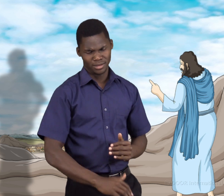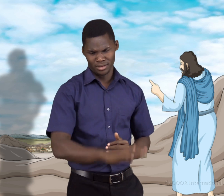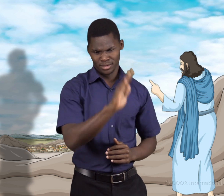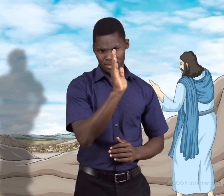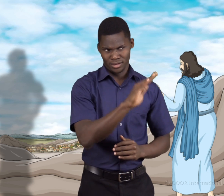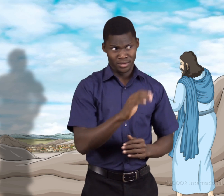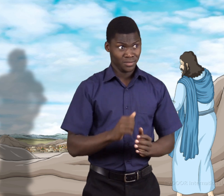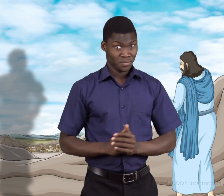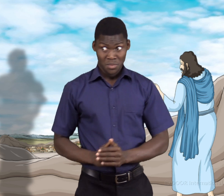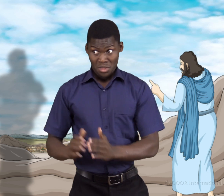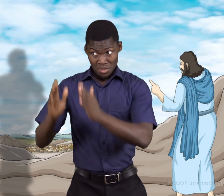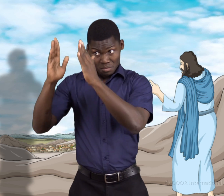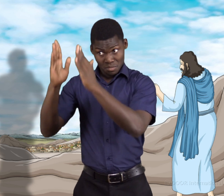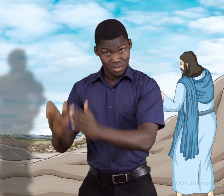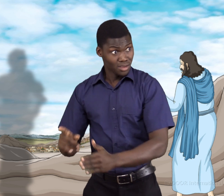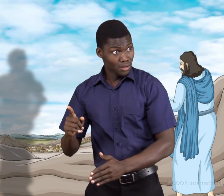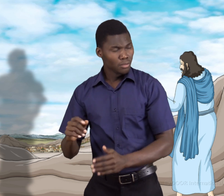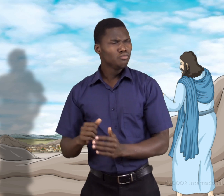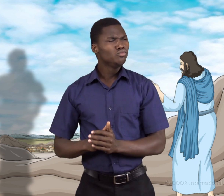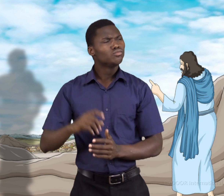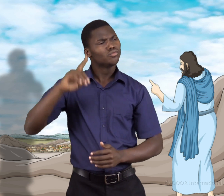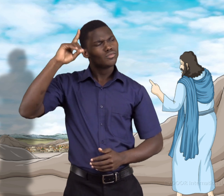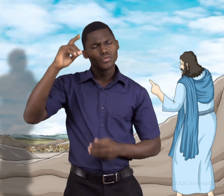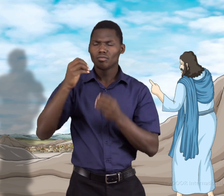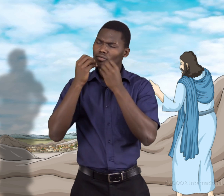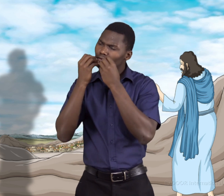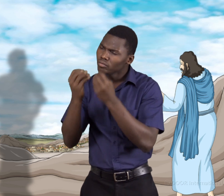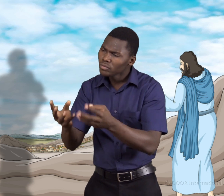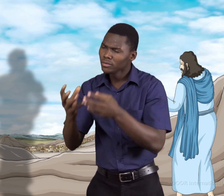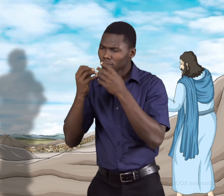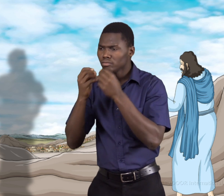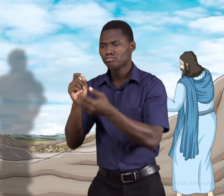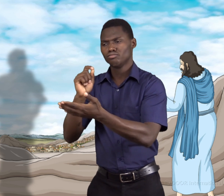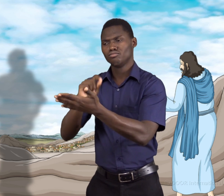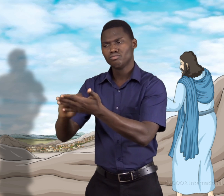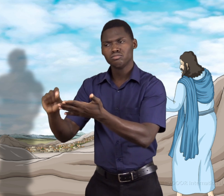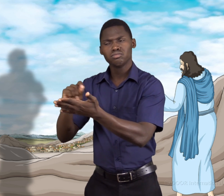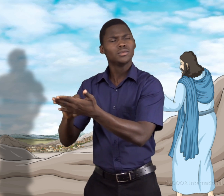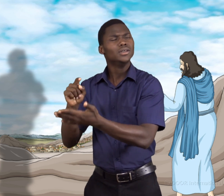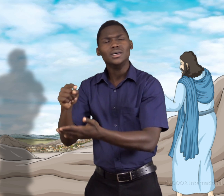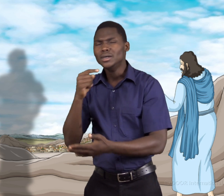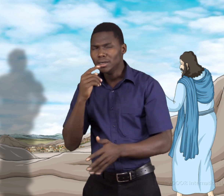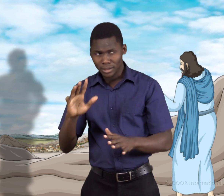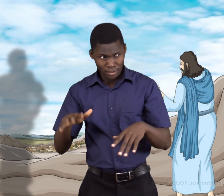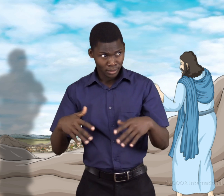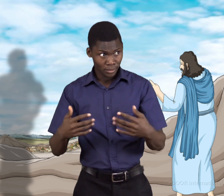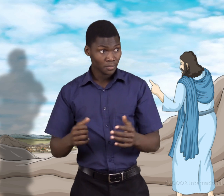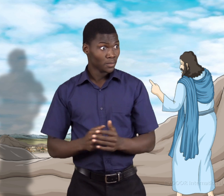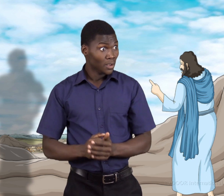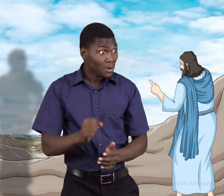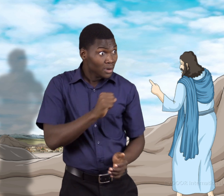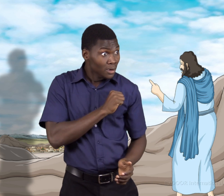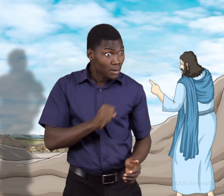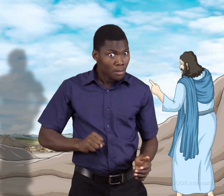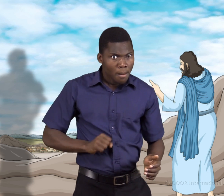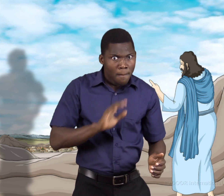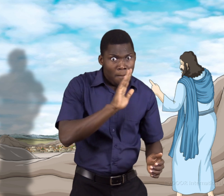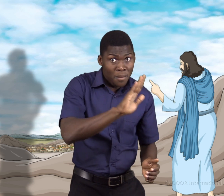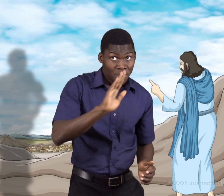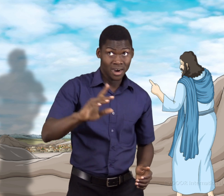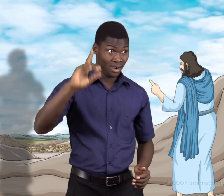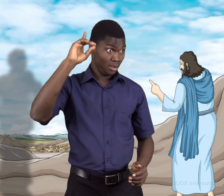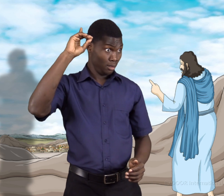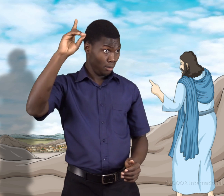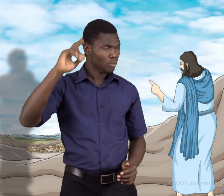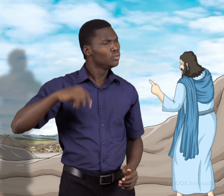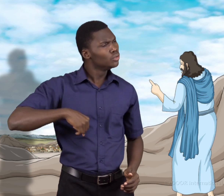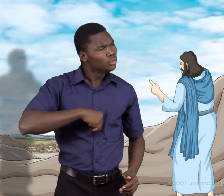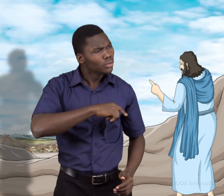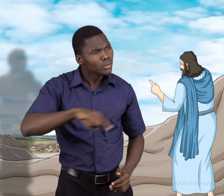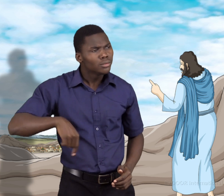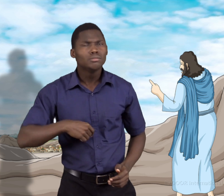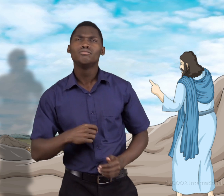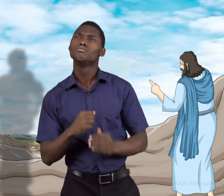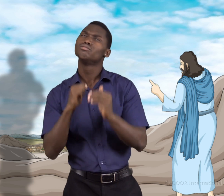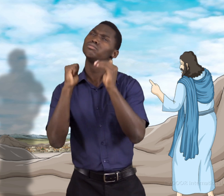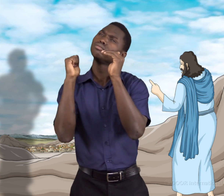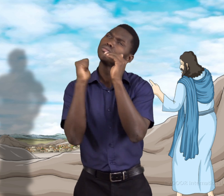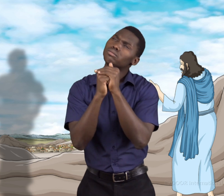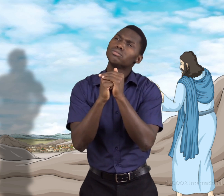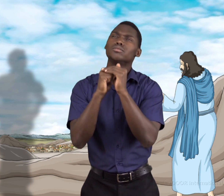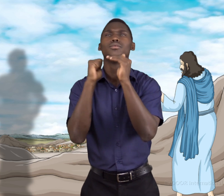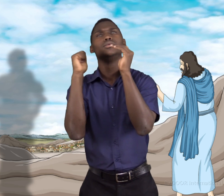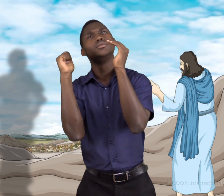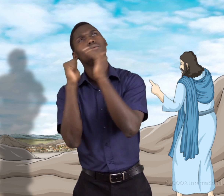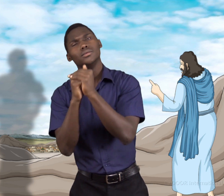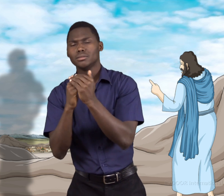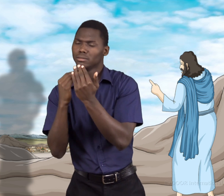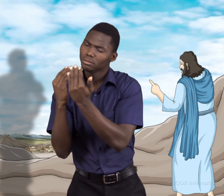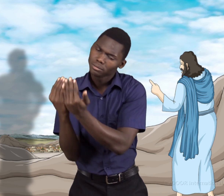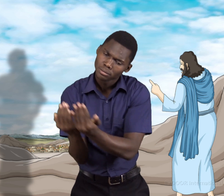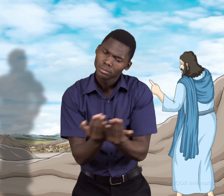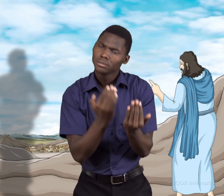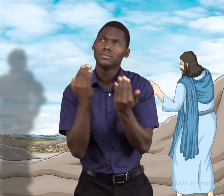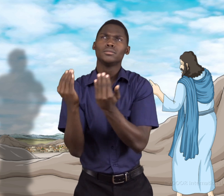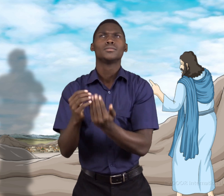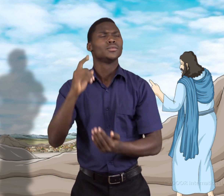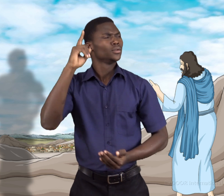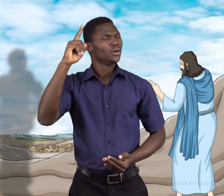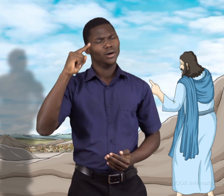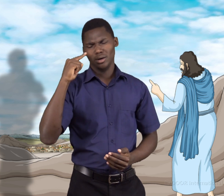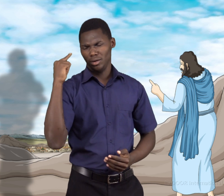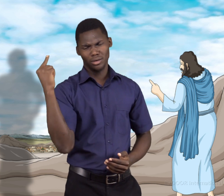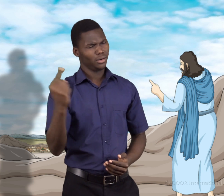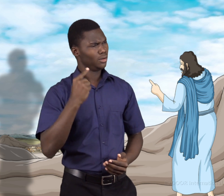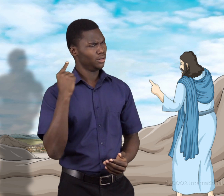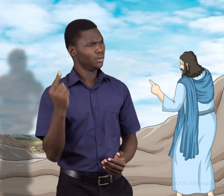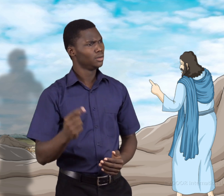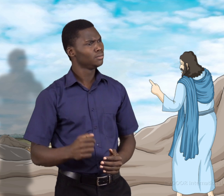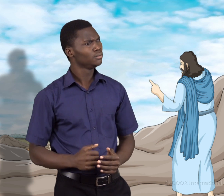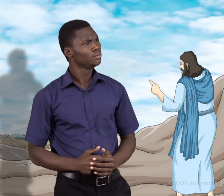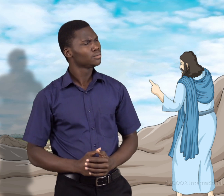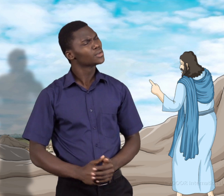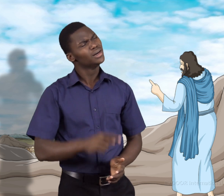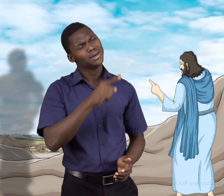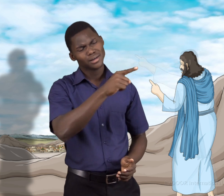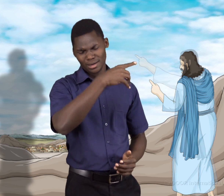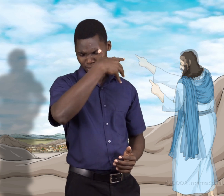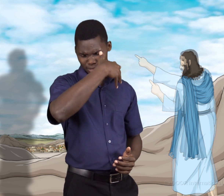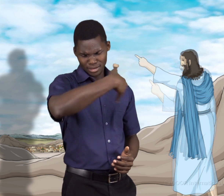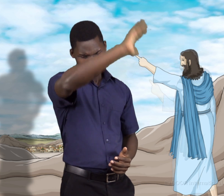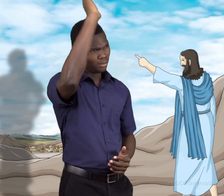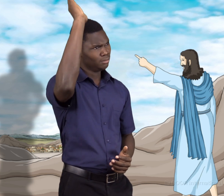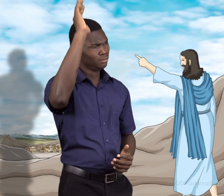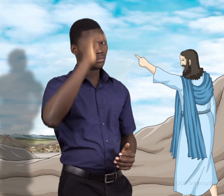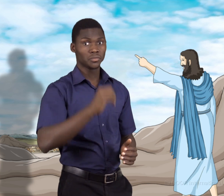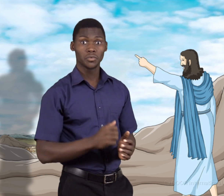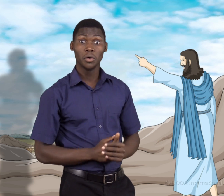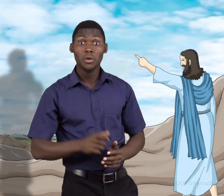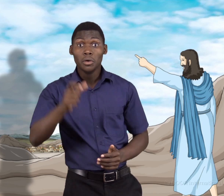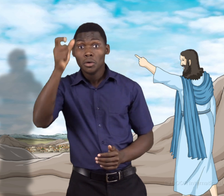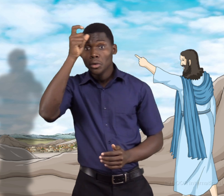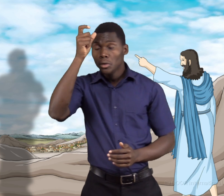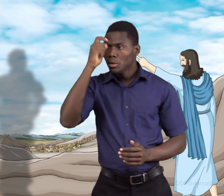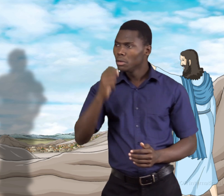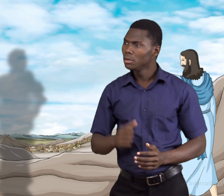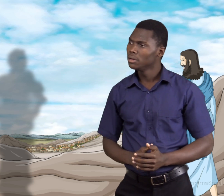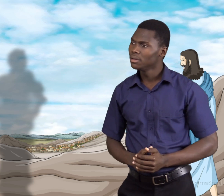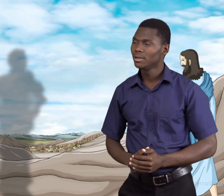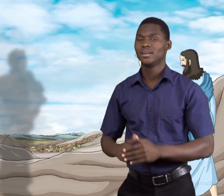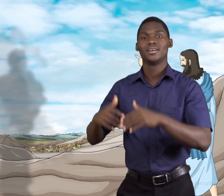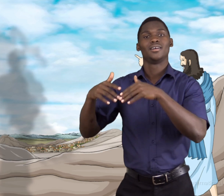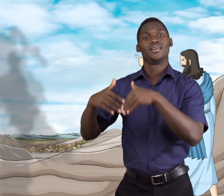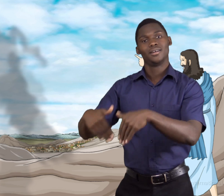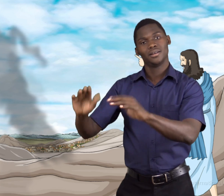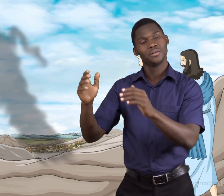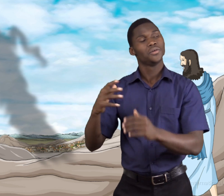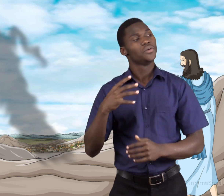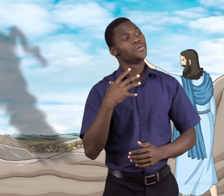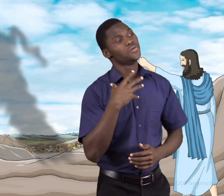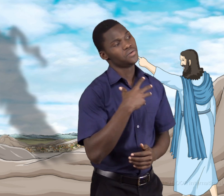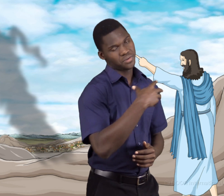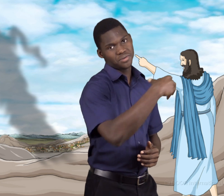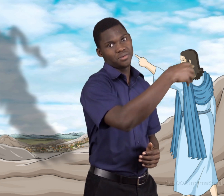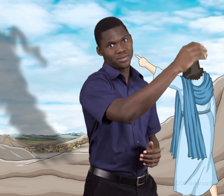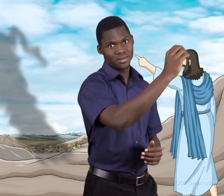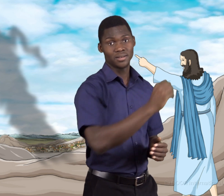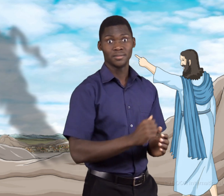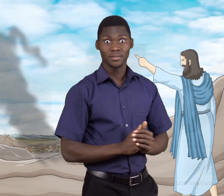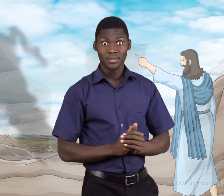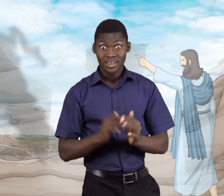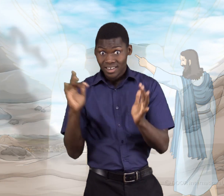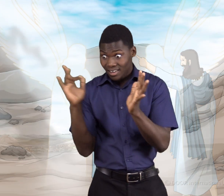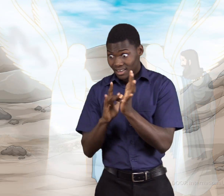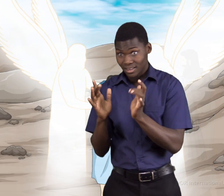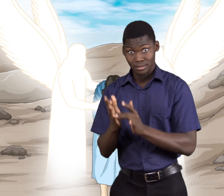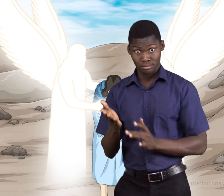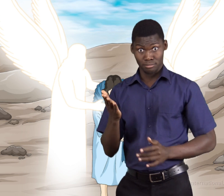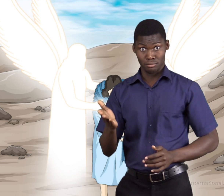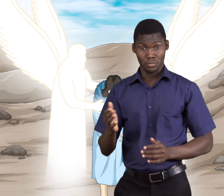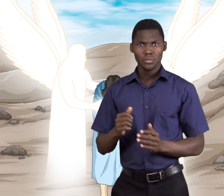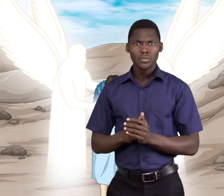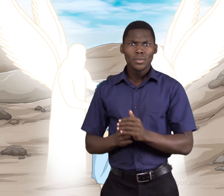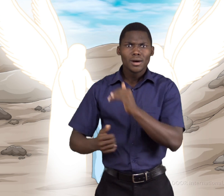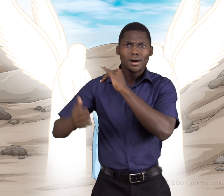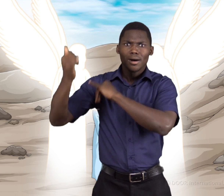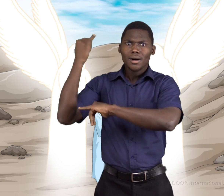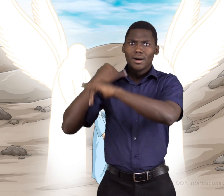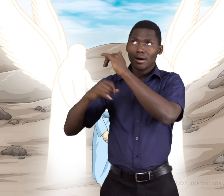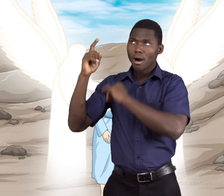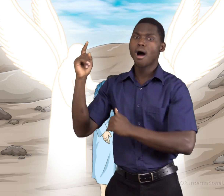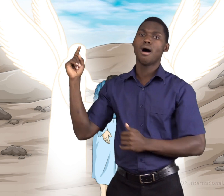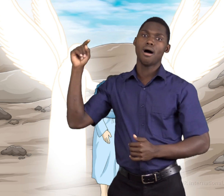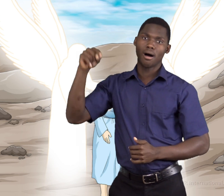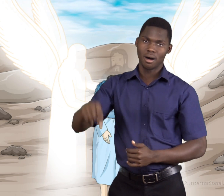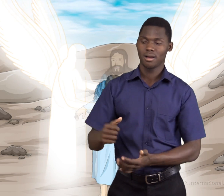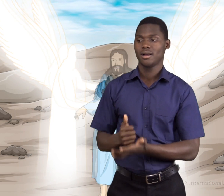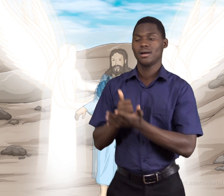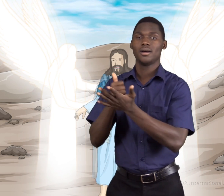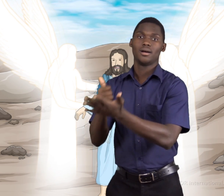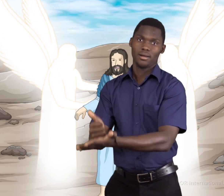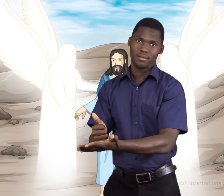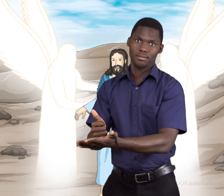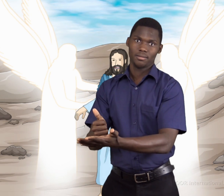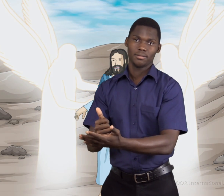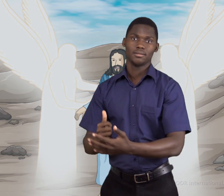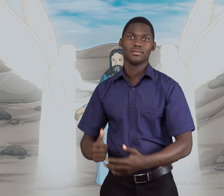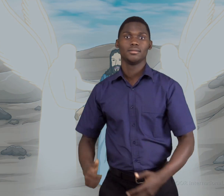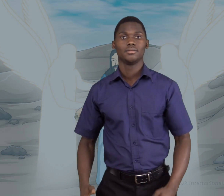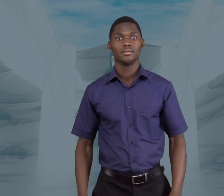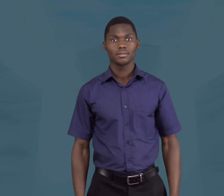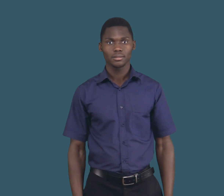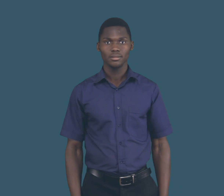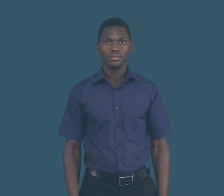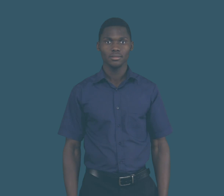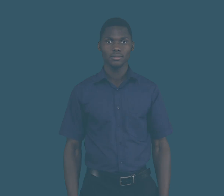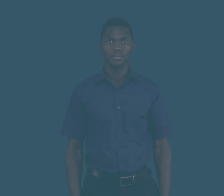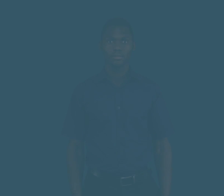“For it is written: ‘Worship the Lord your God and serve Him only.’” Then the devil left Him, and angels came and ministered to Him.